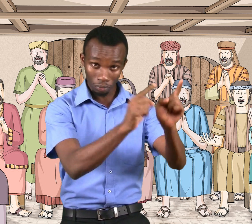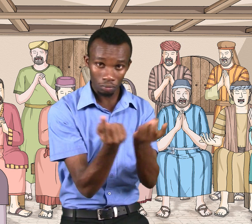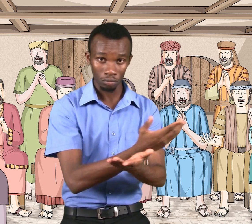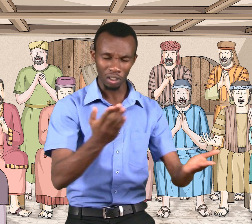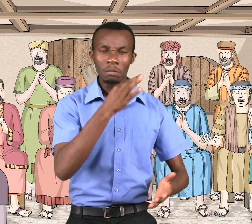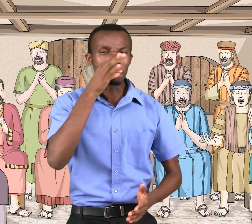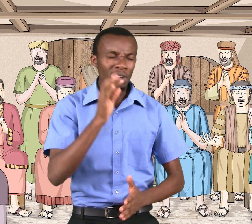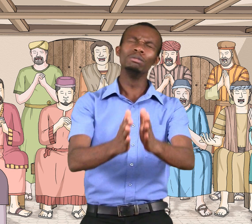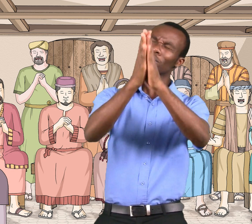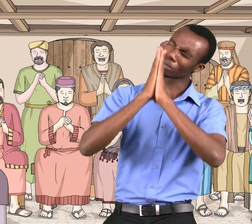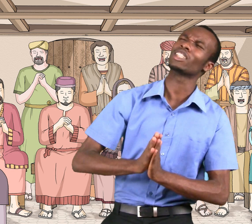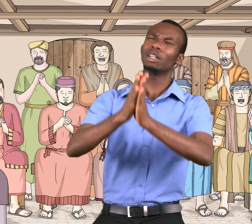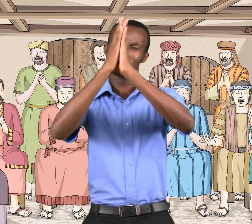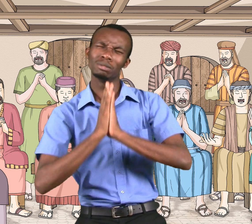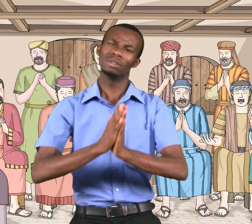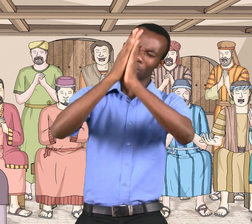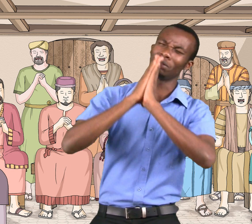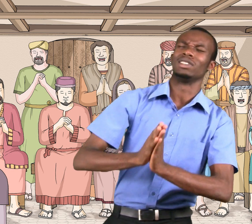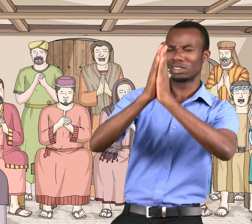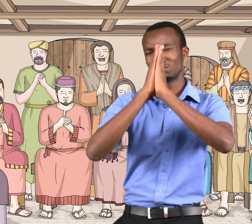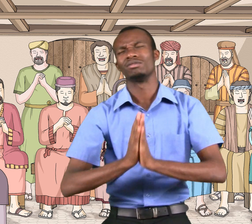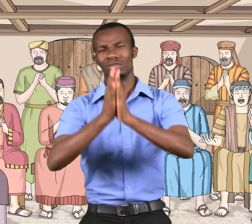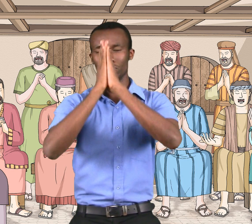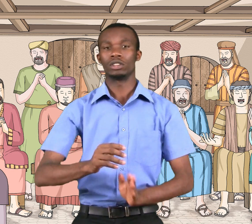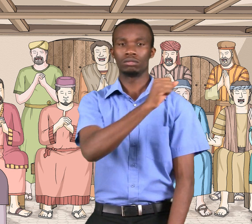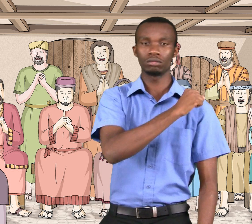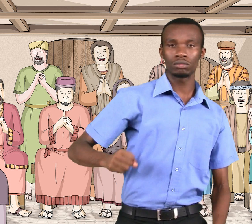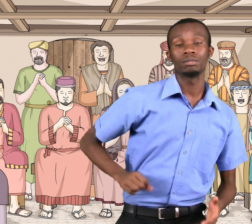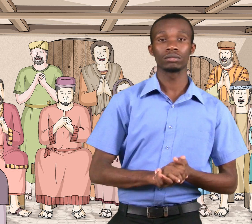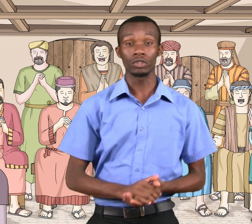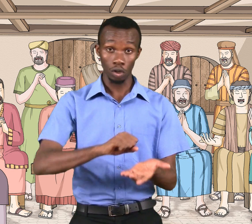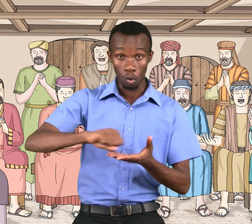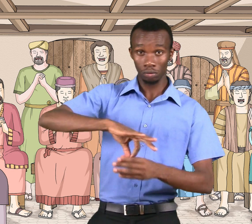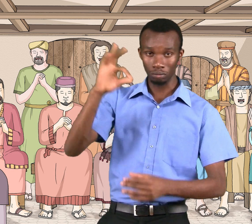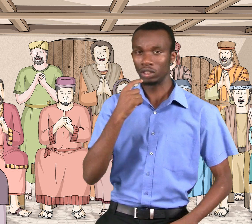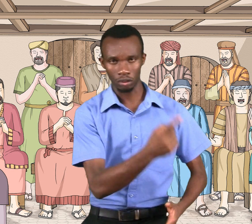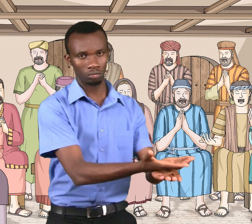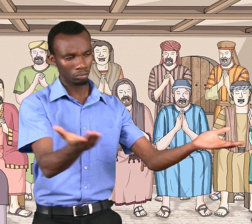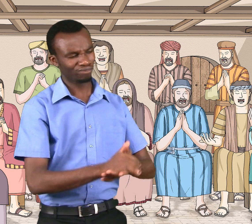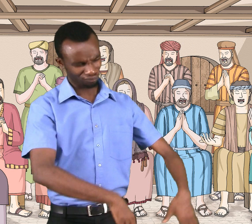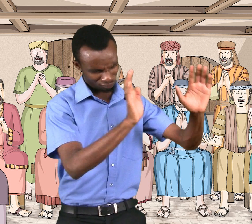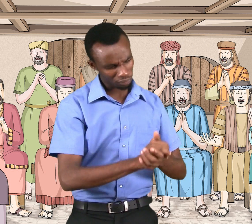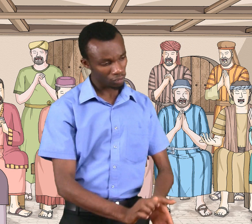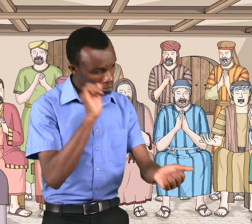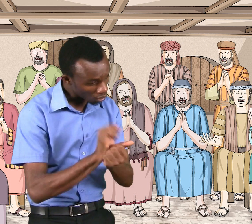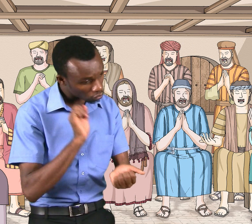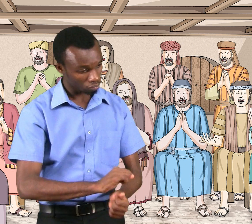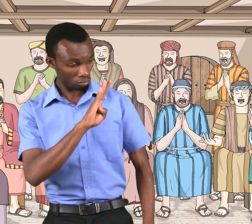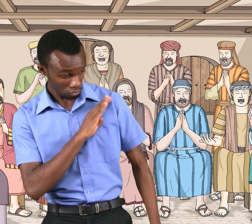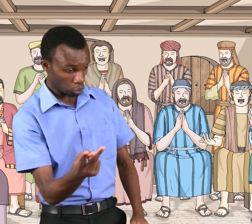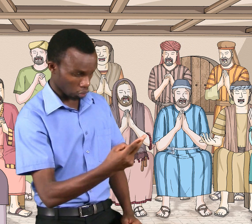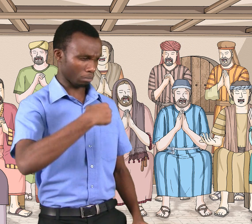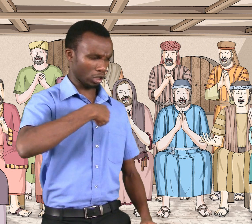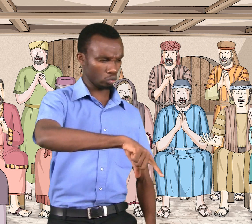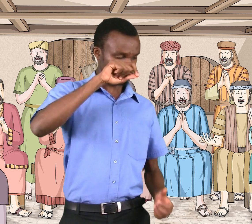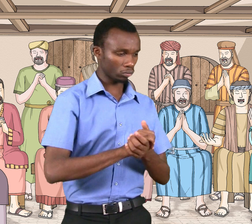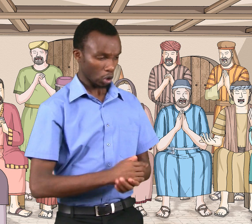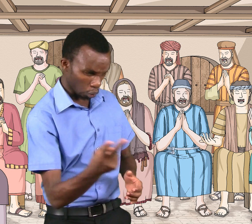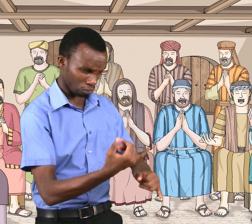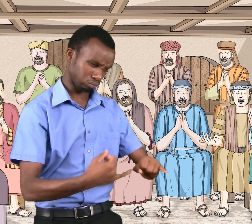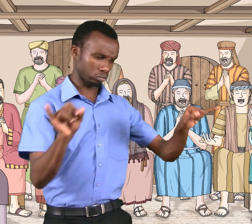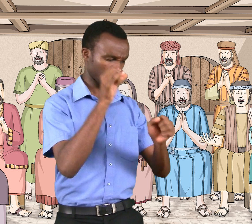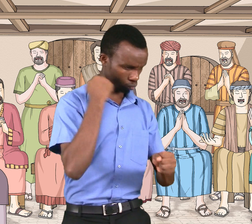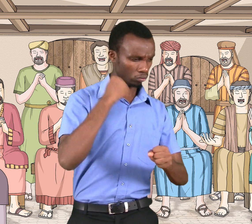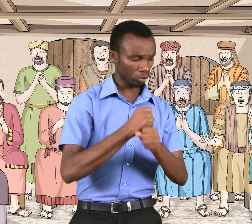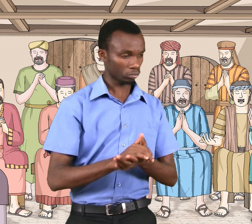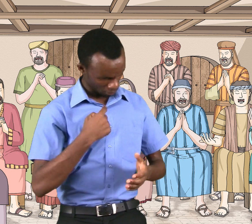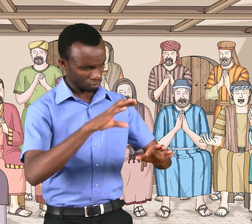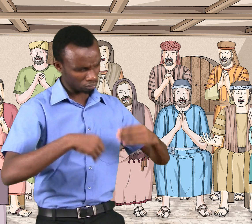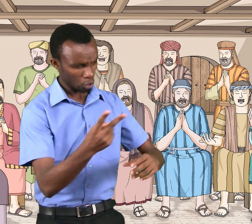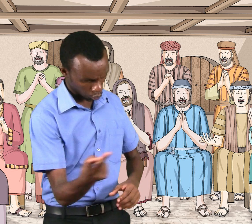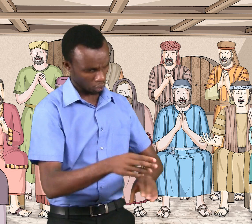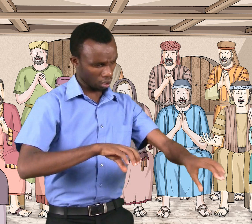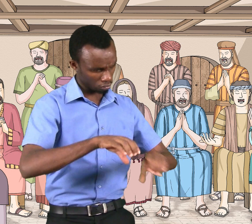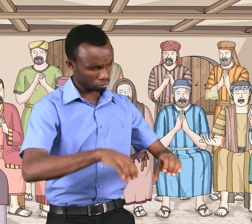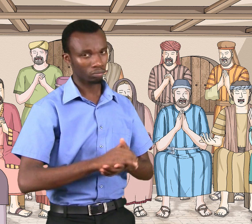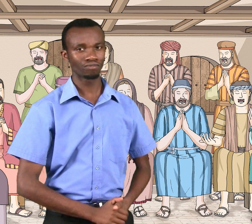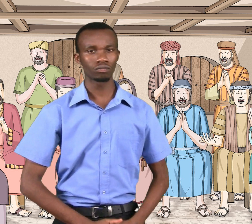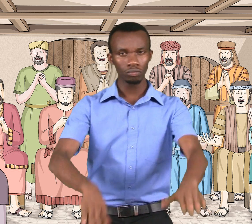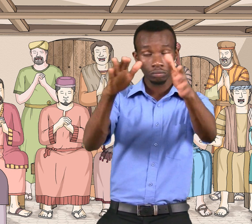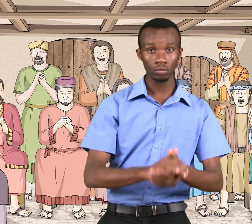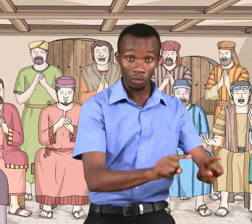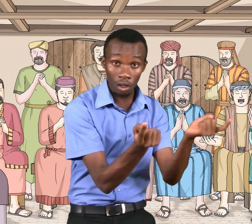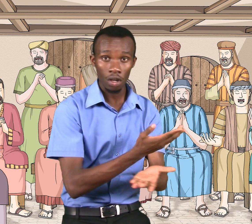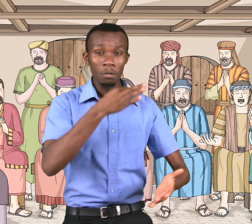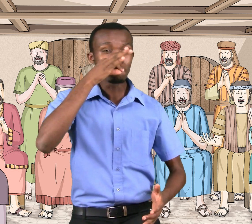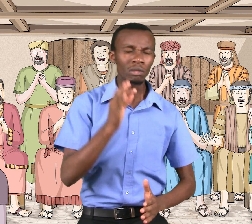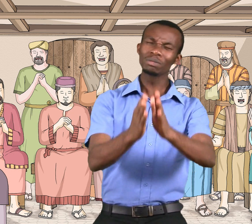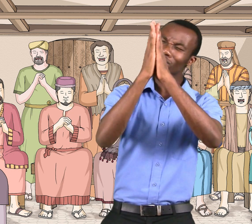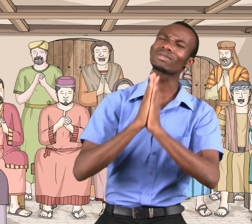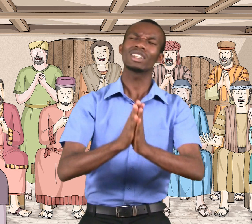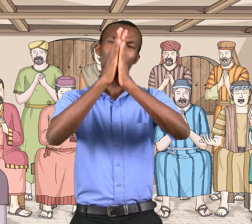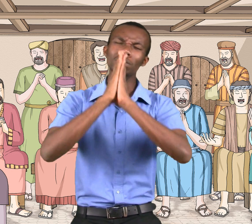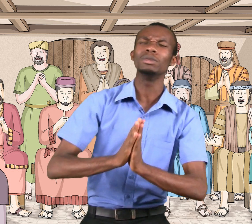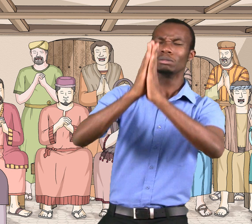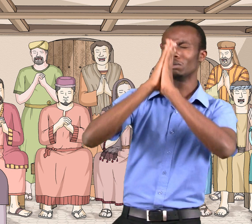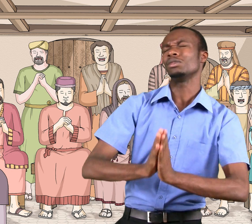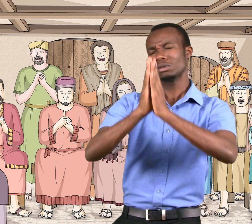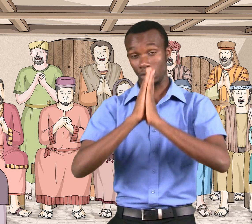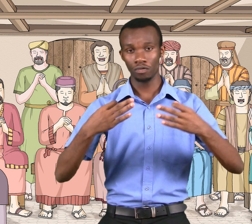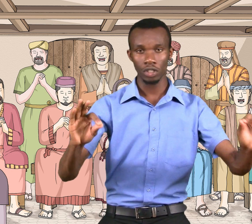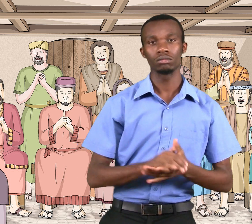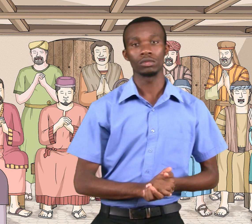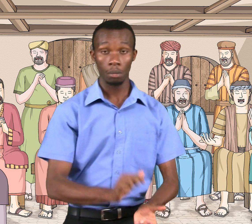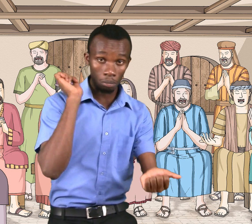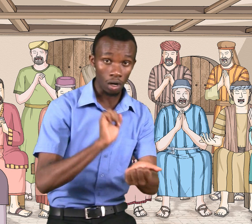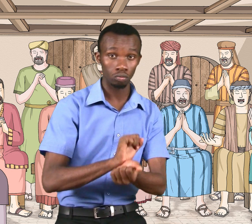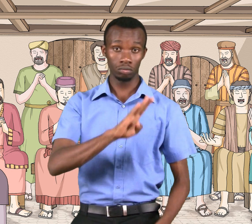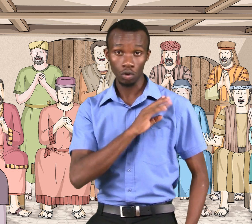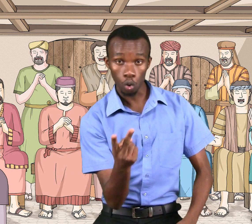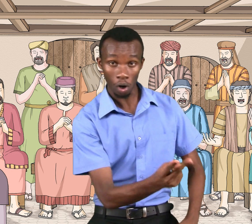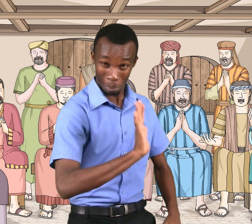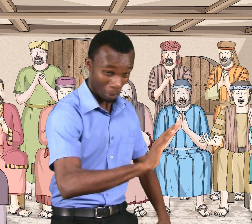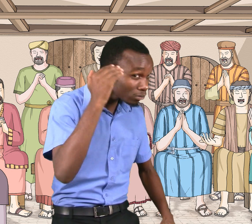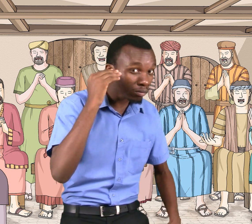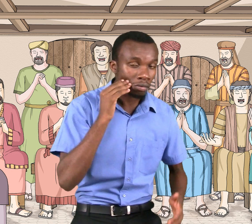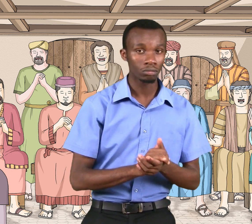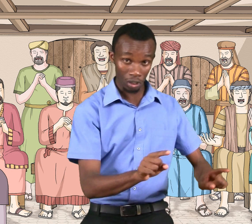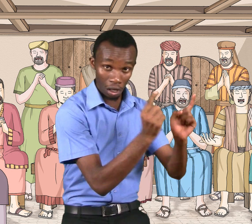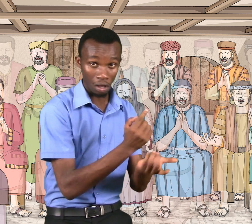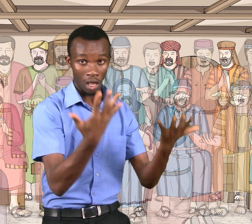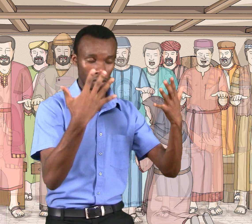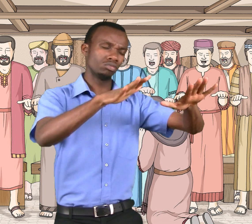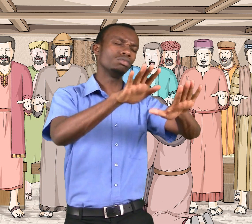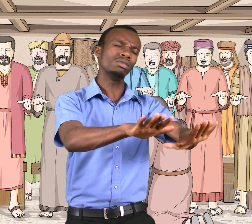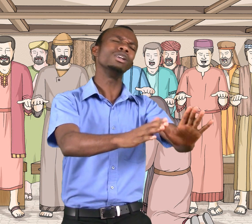While they were worshiping the Lord and fasting, the Holy Spirit said, “Set apart for Me Barnabas and Saul for the work to which I have called them.”